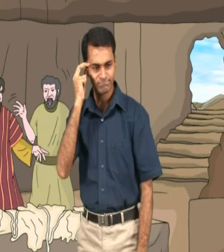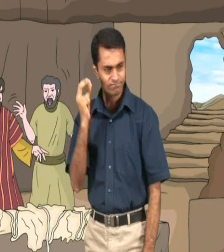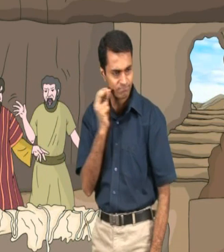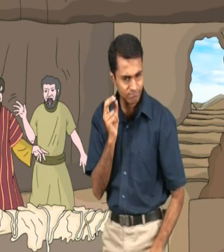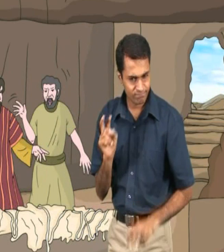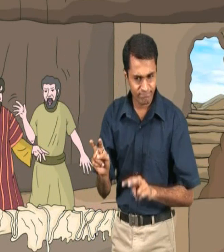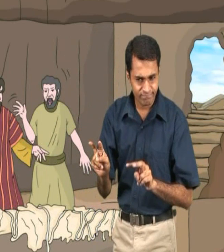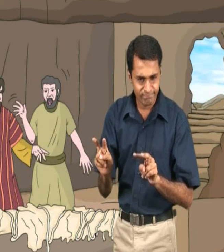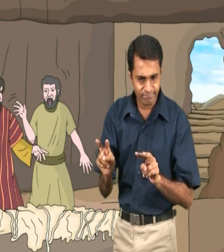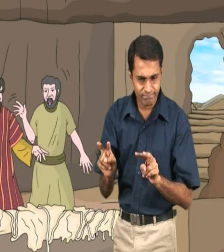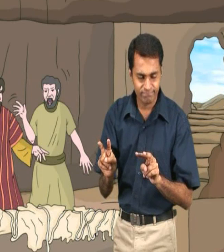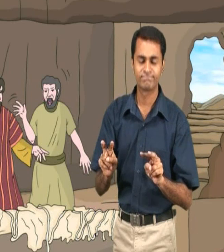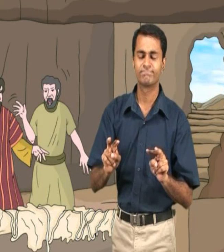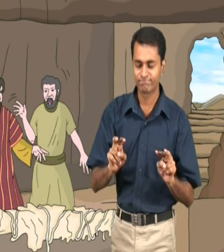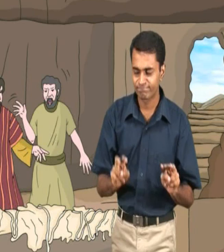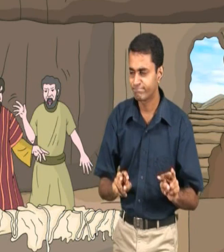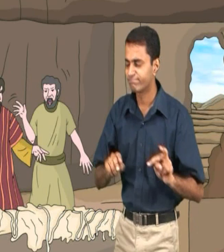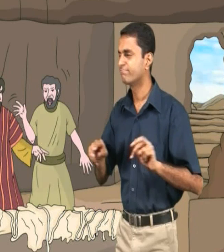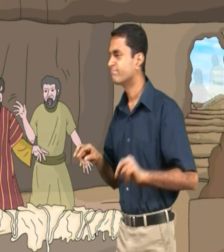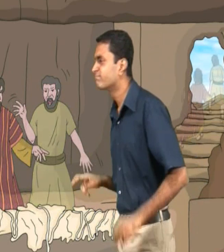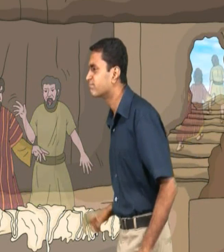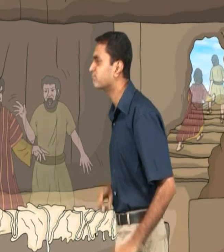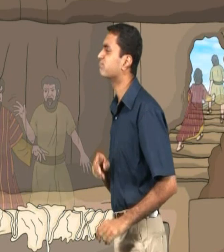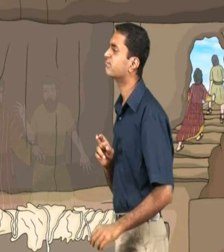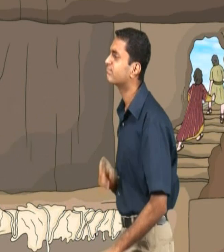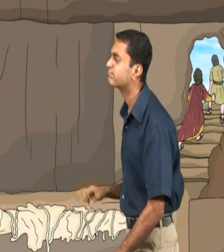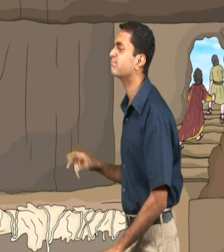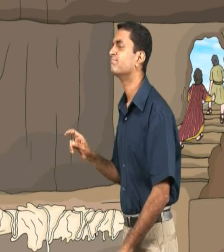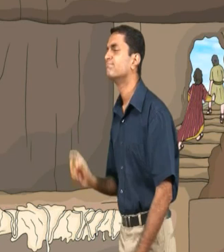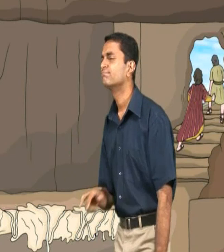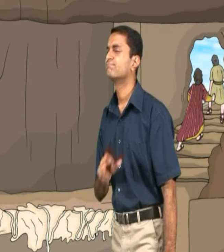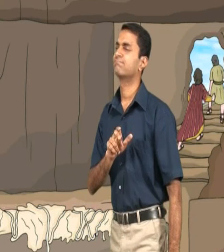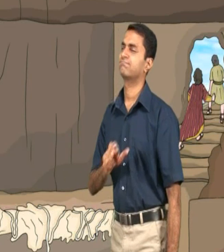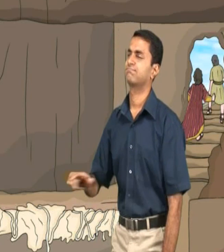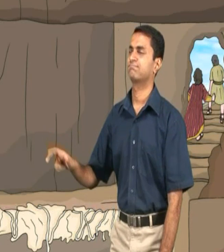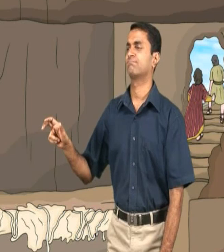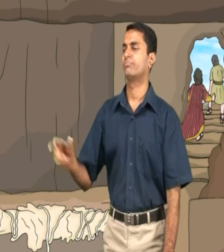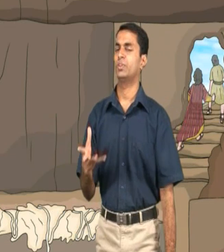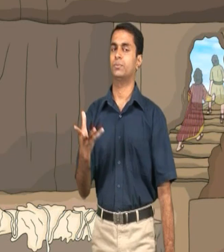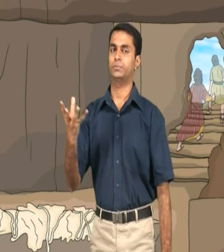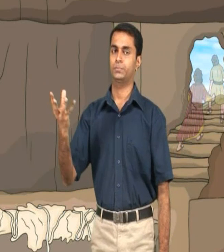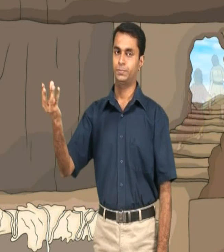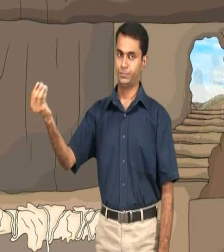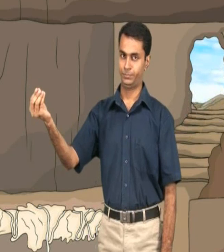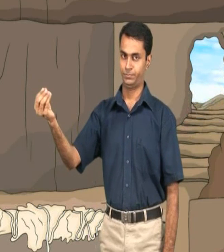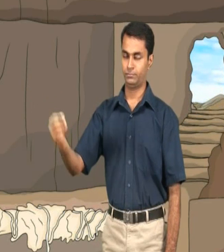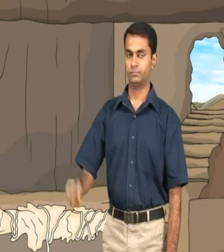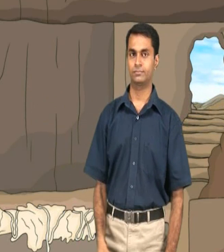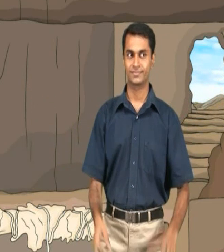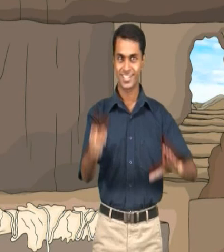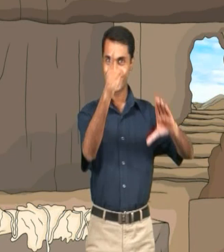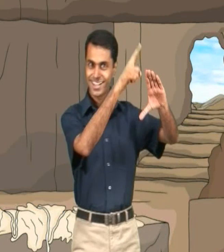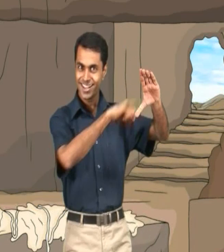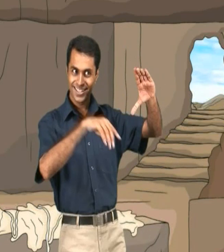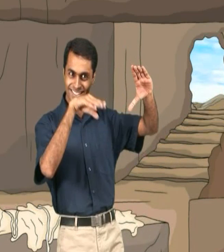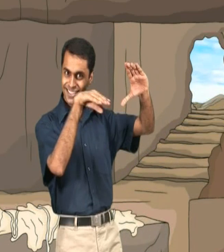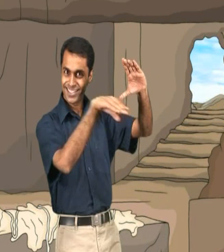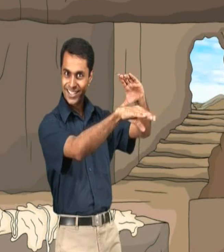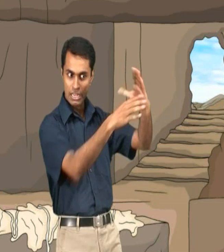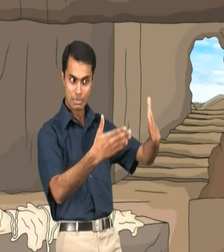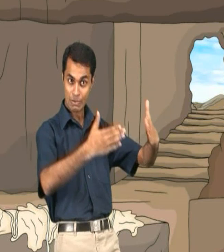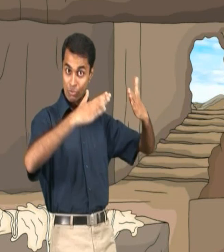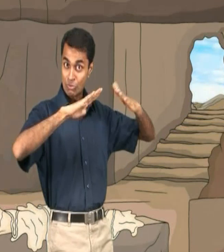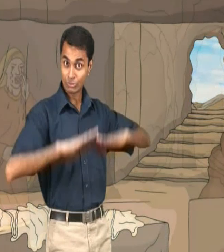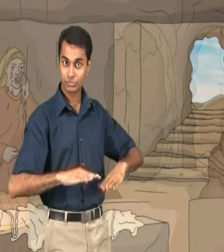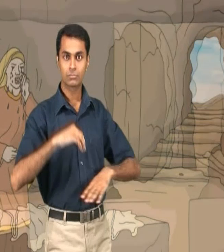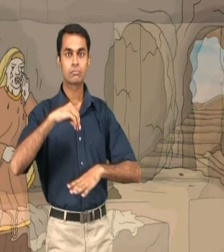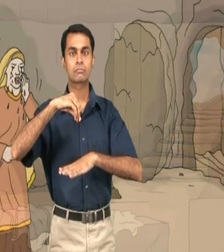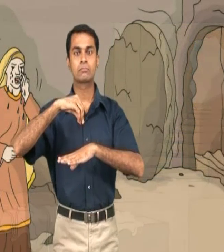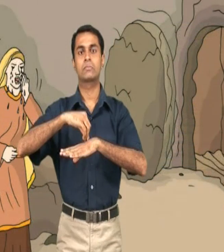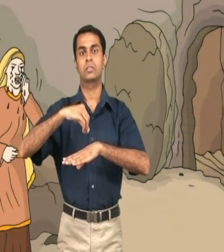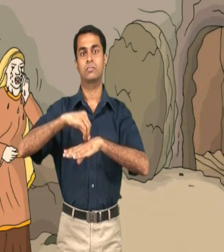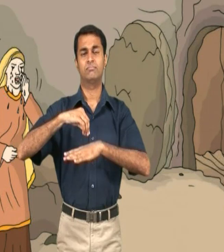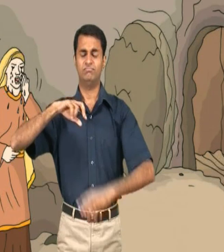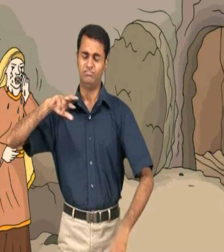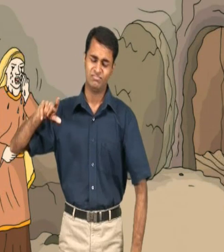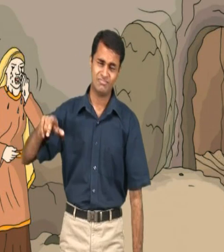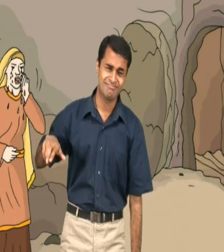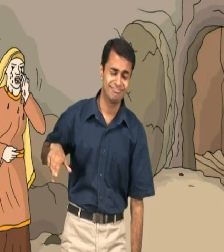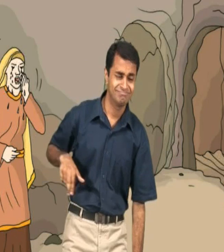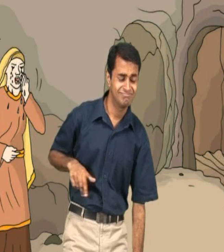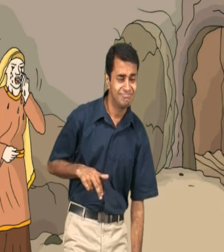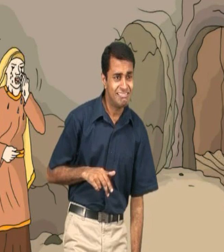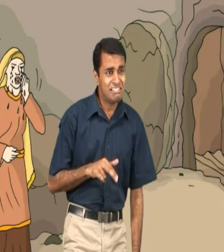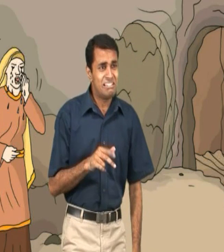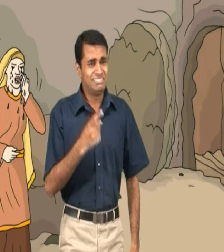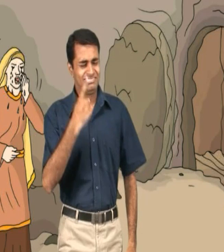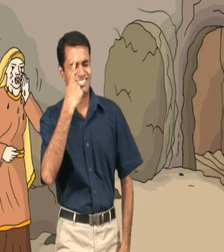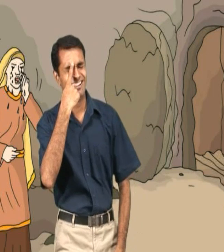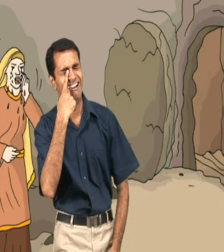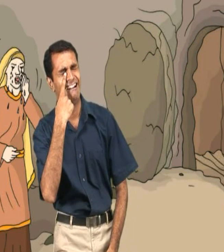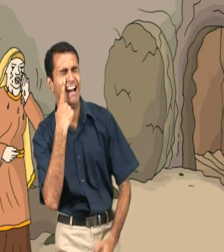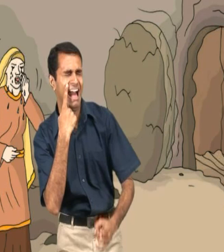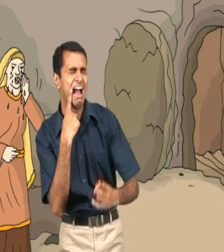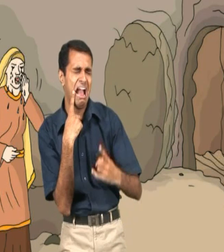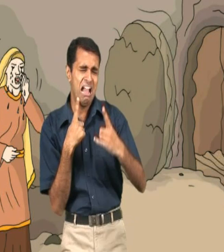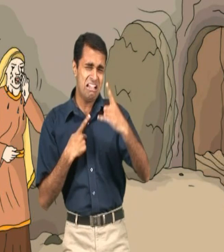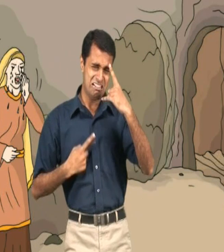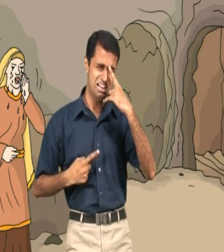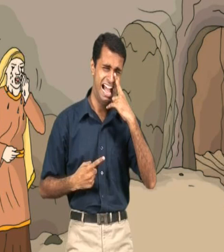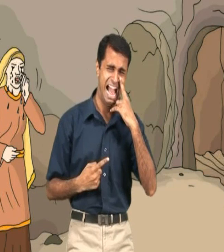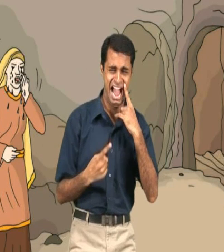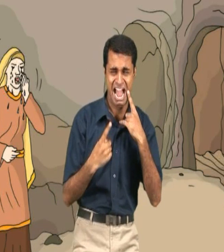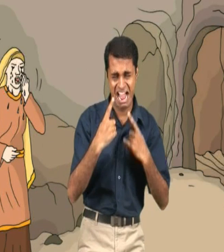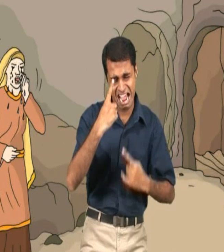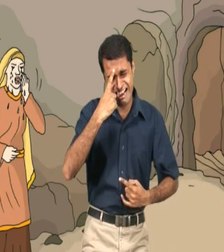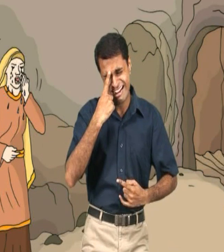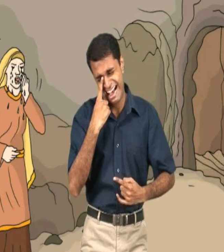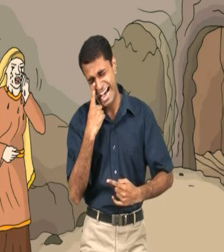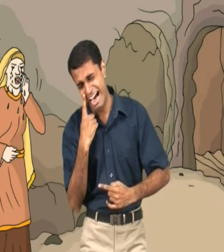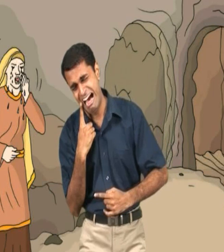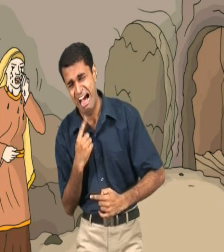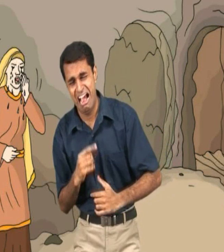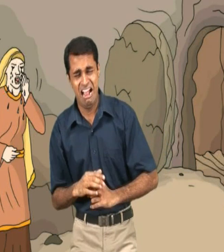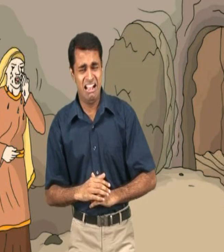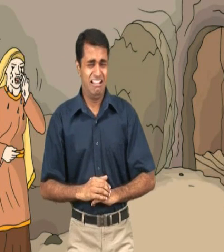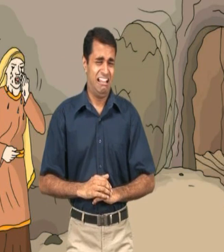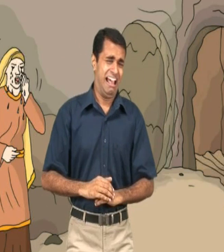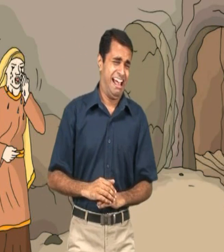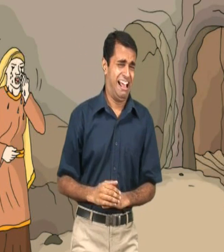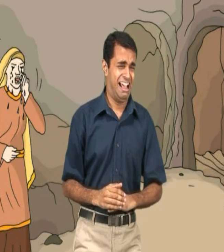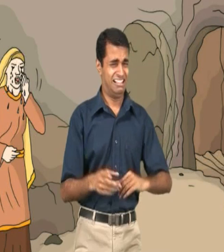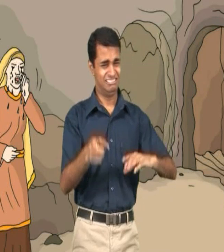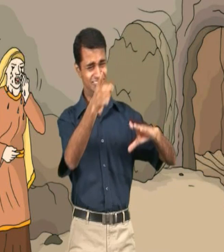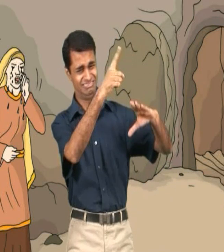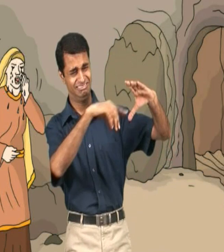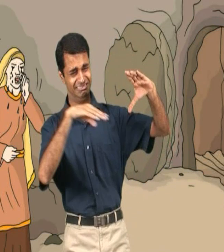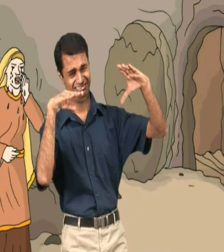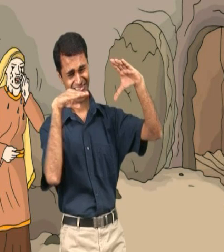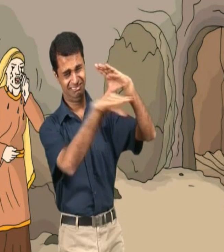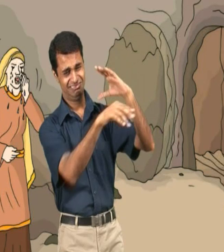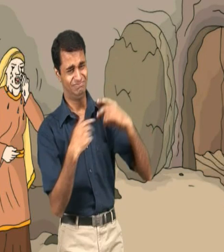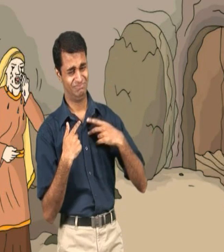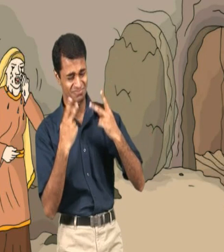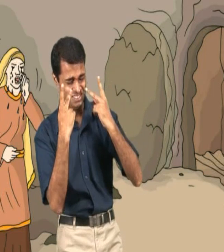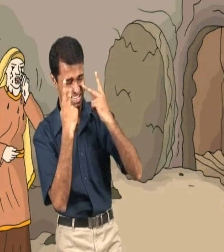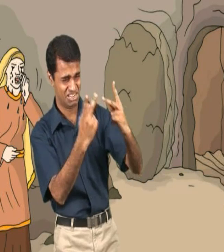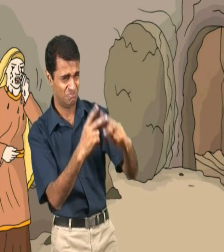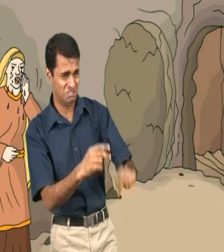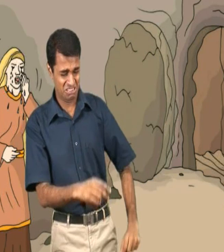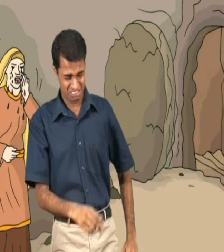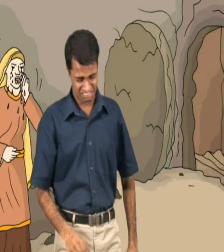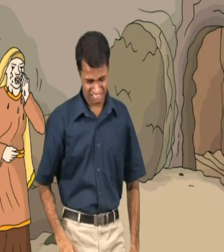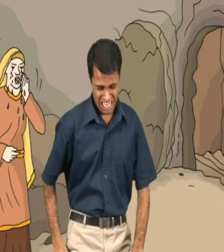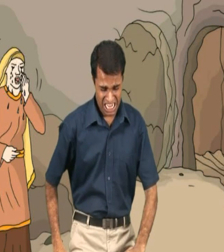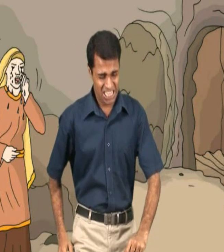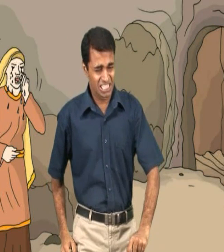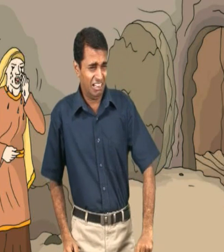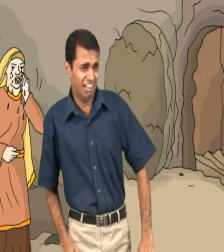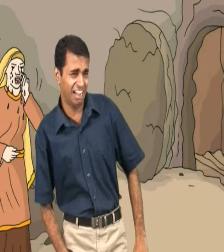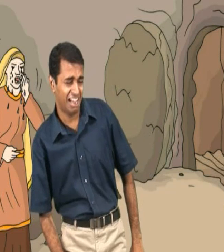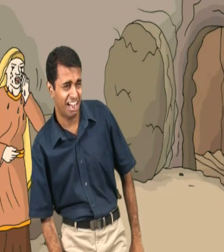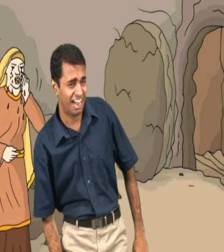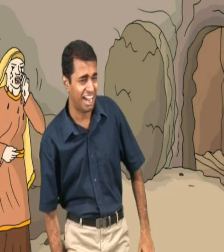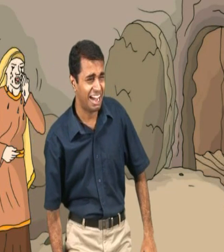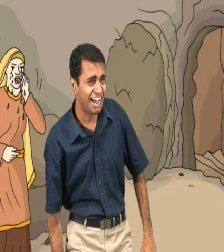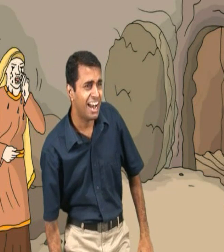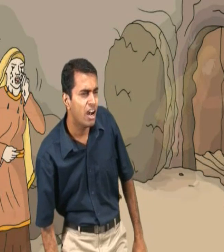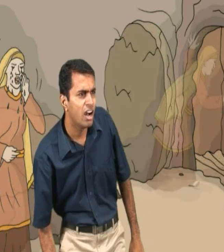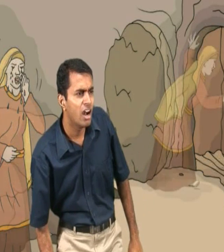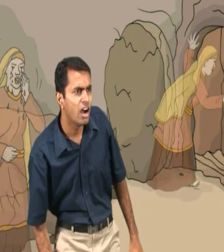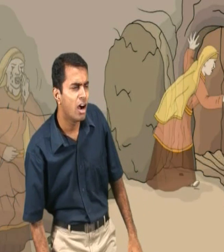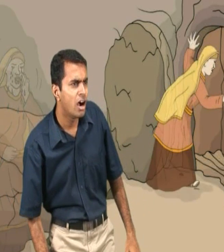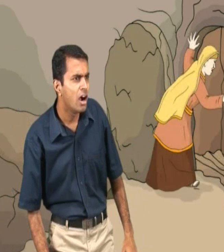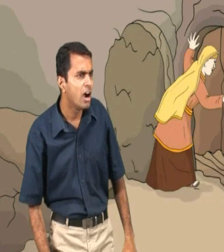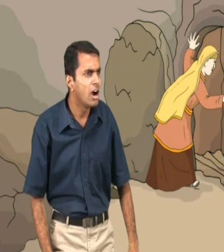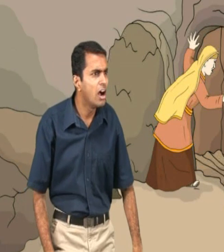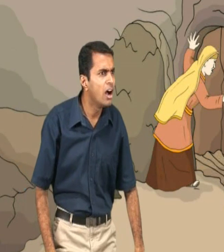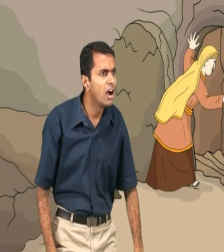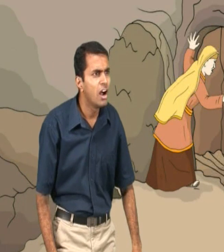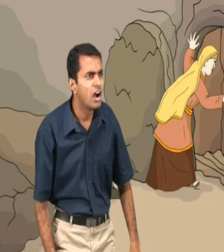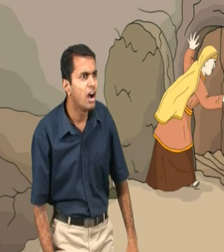Then the disciples returned to their homes. But Mary stood outside the tomb weeping.